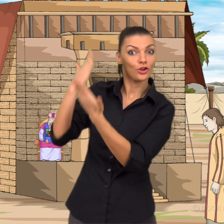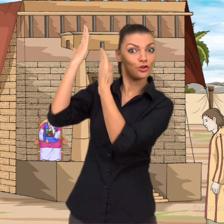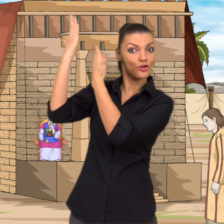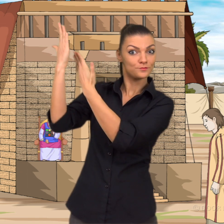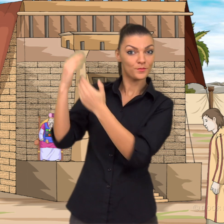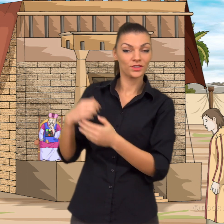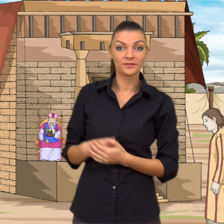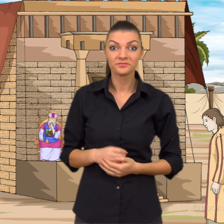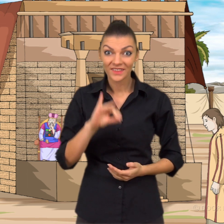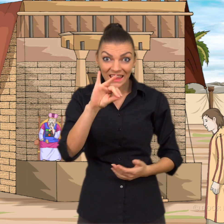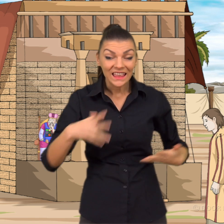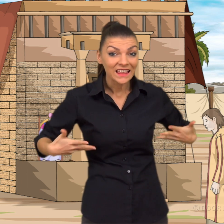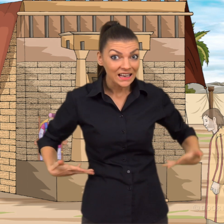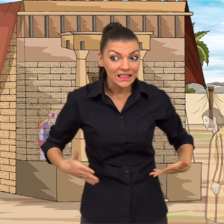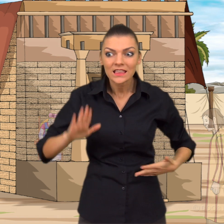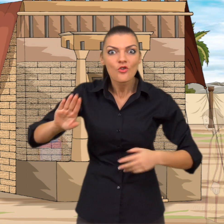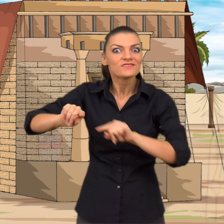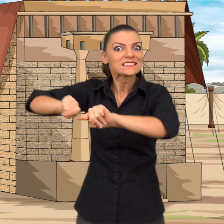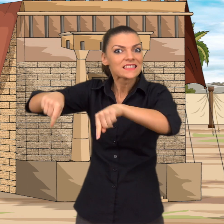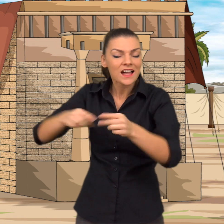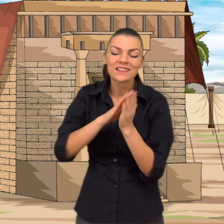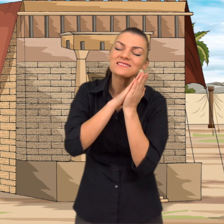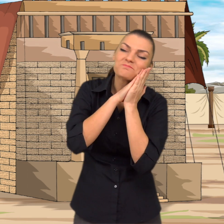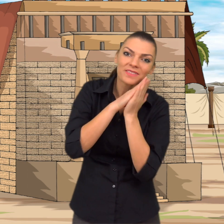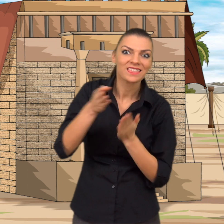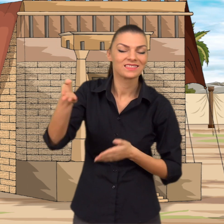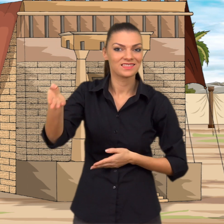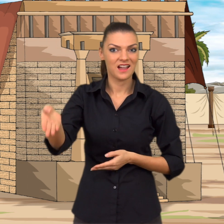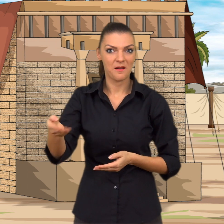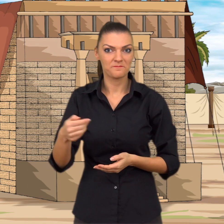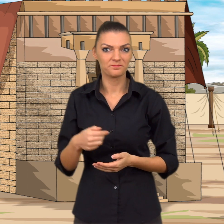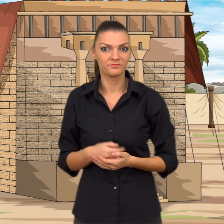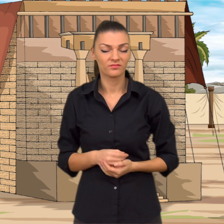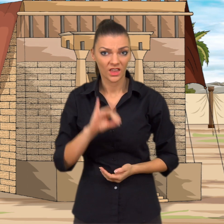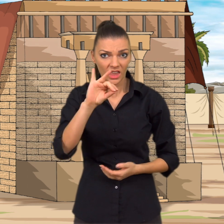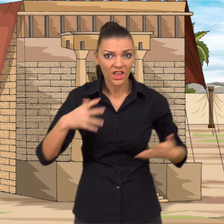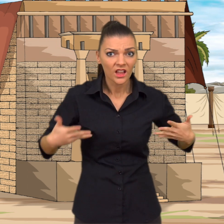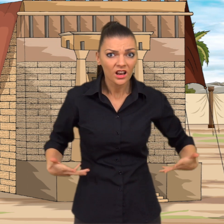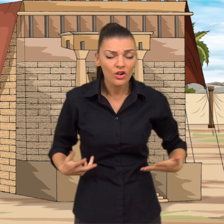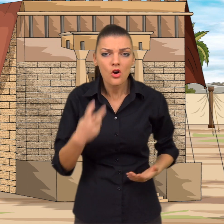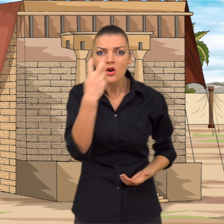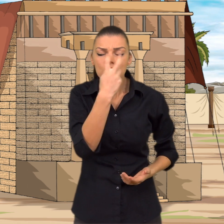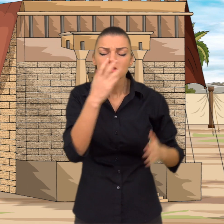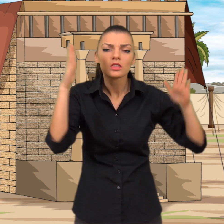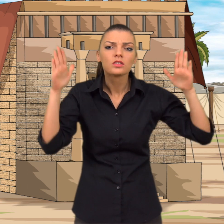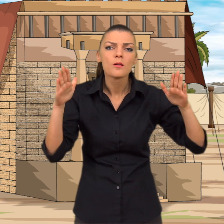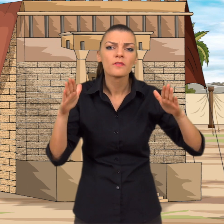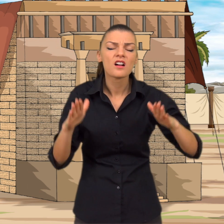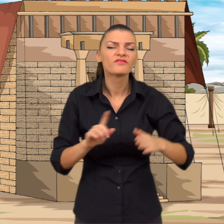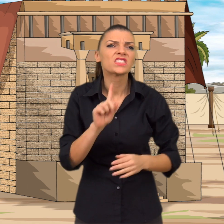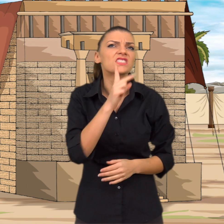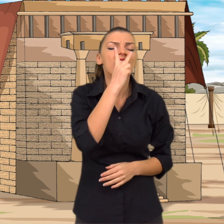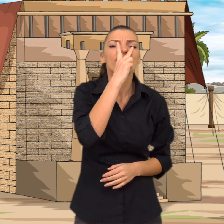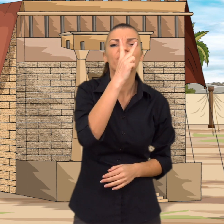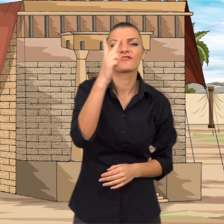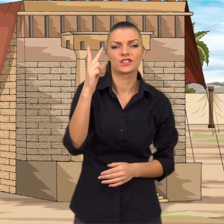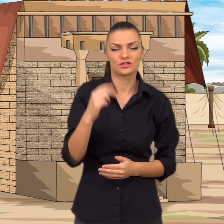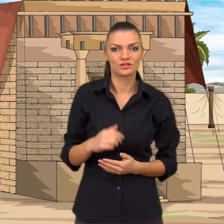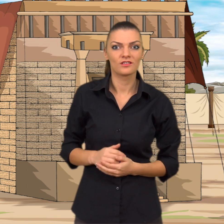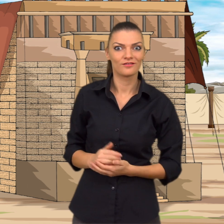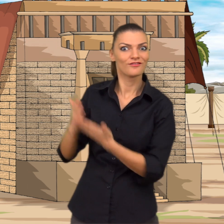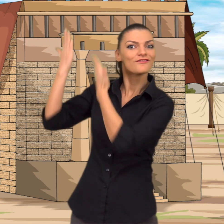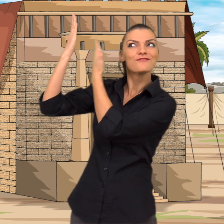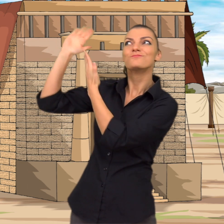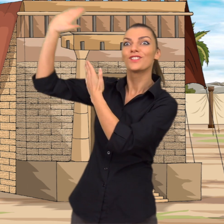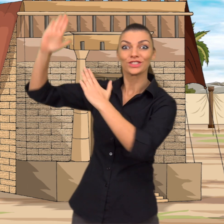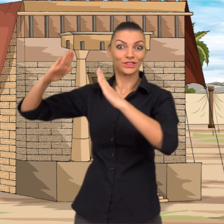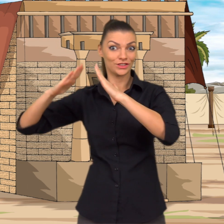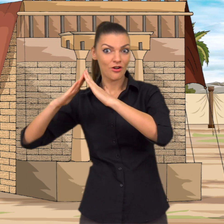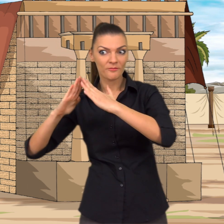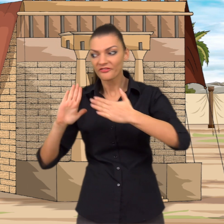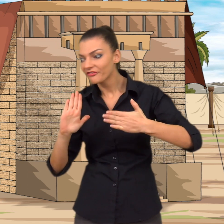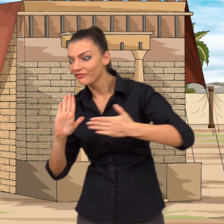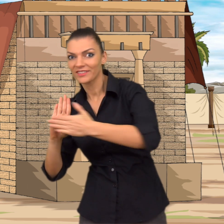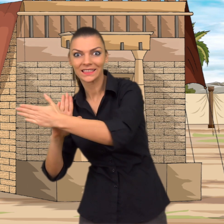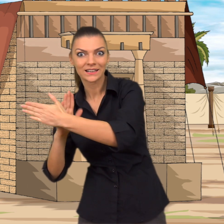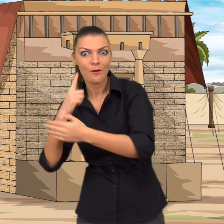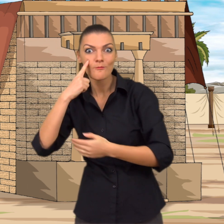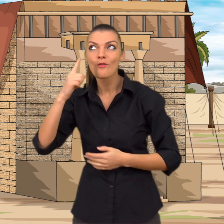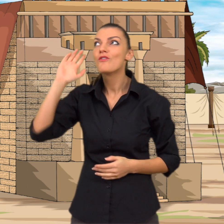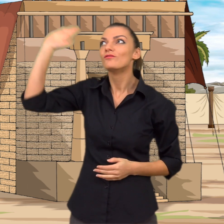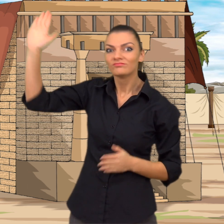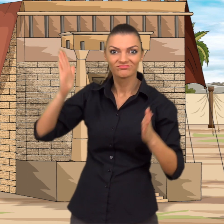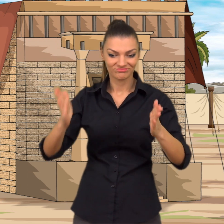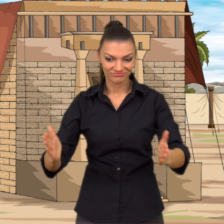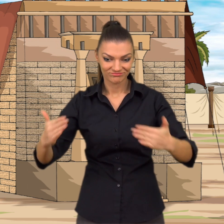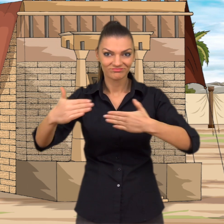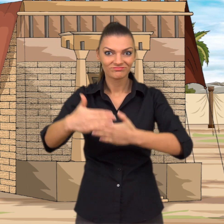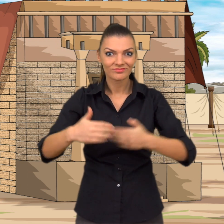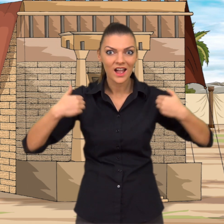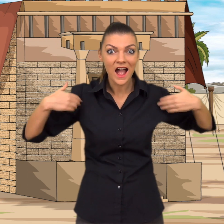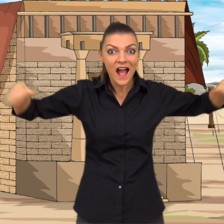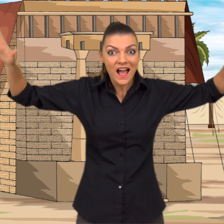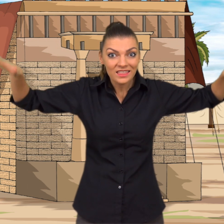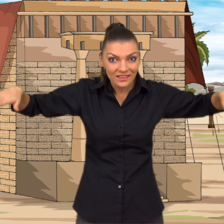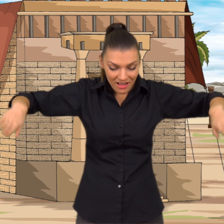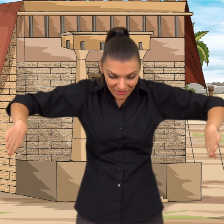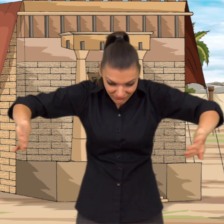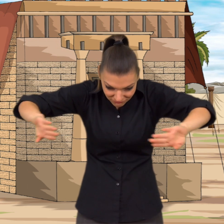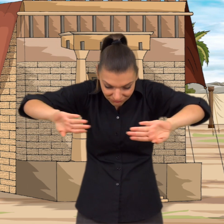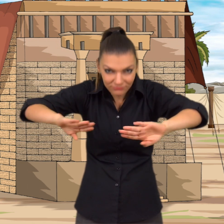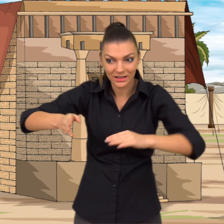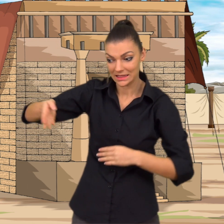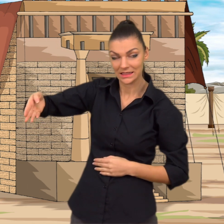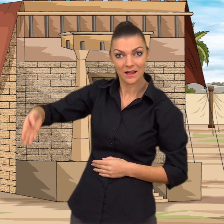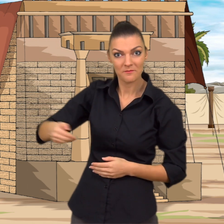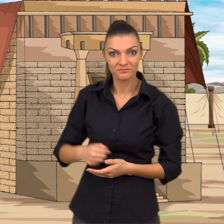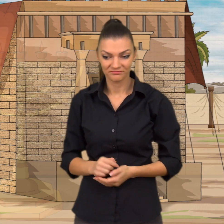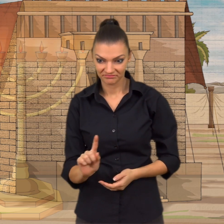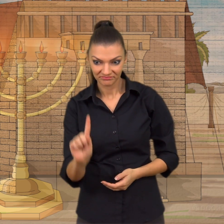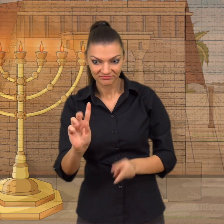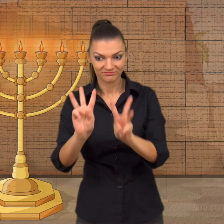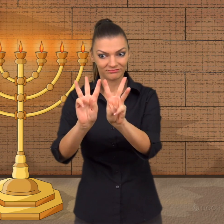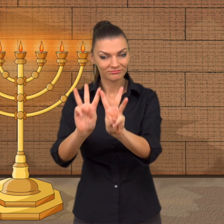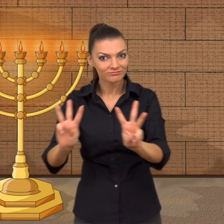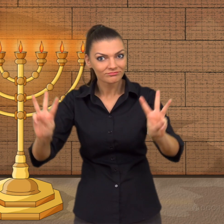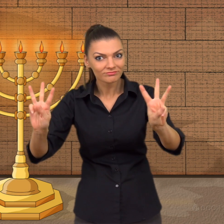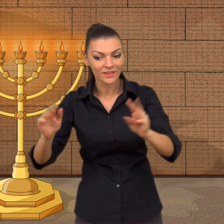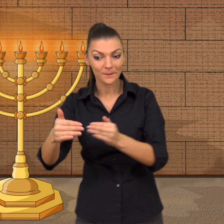And at that time Eli, whose eyesight had grown so dim that he could not see, was lying in his room.